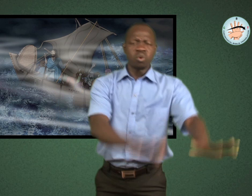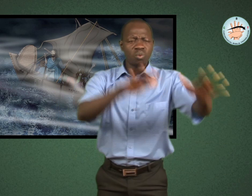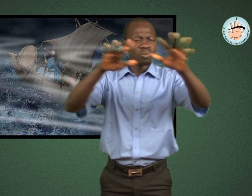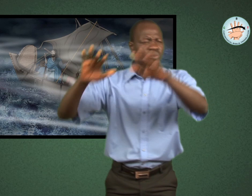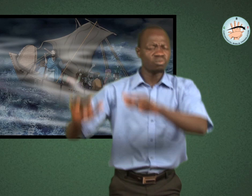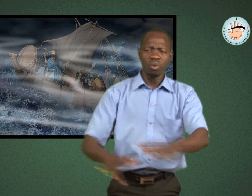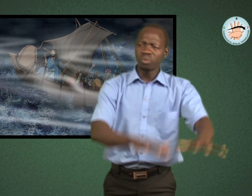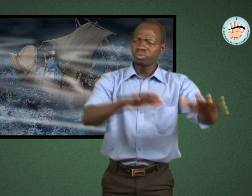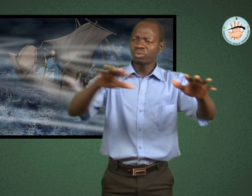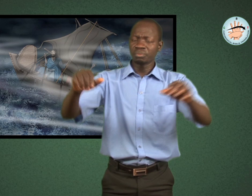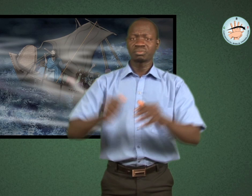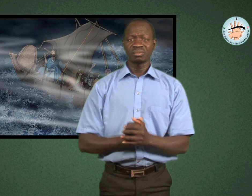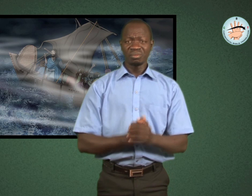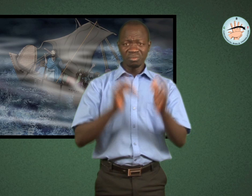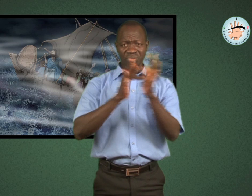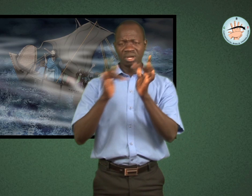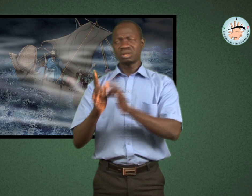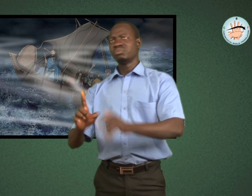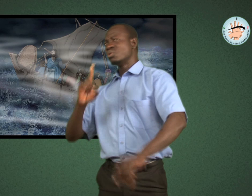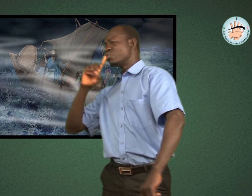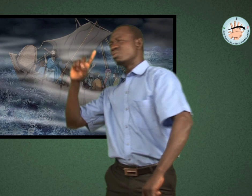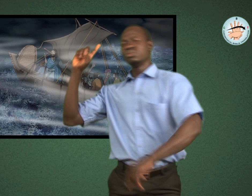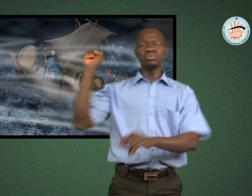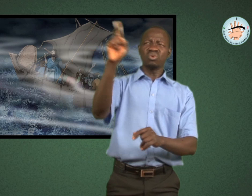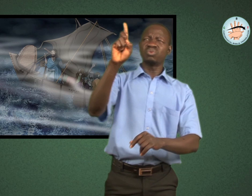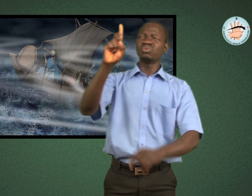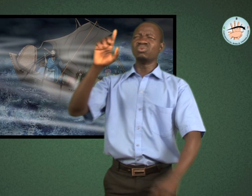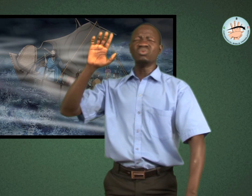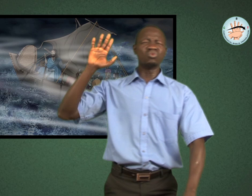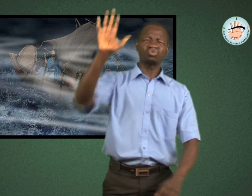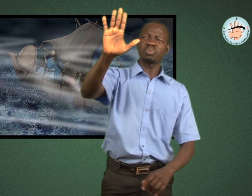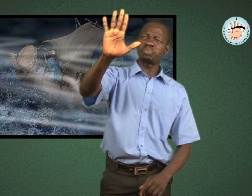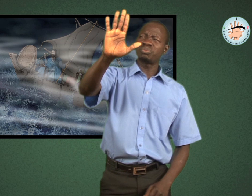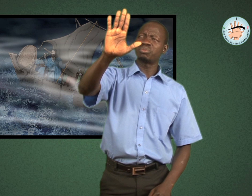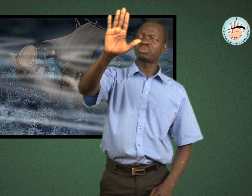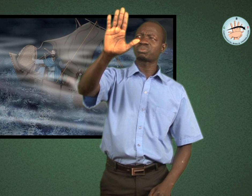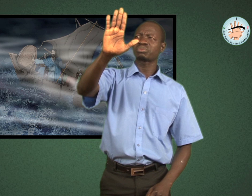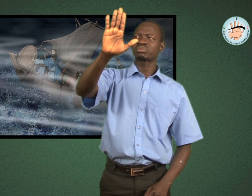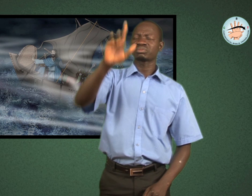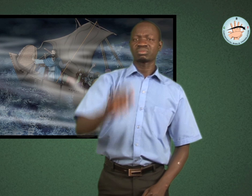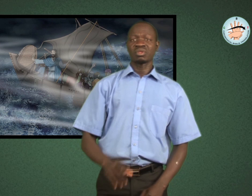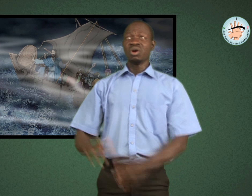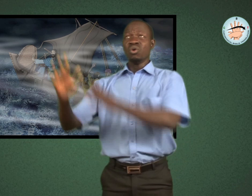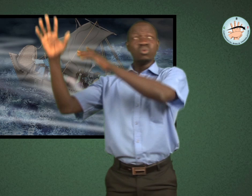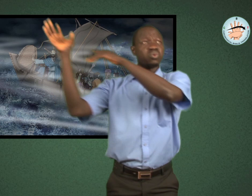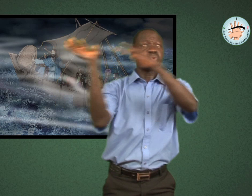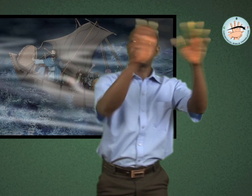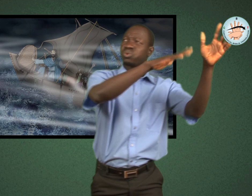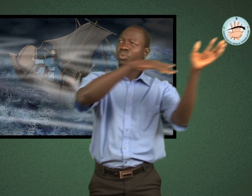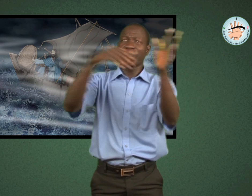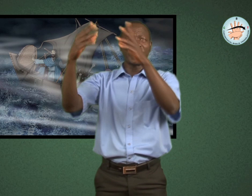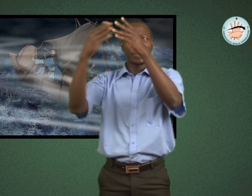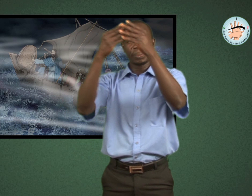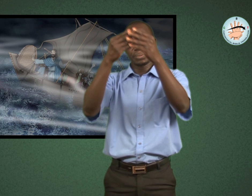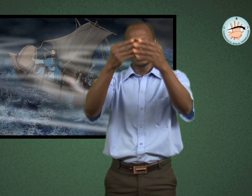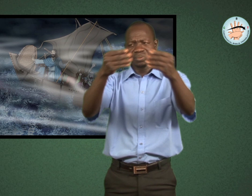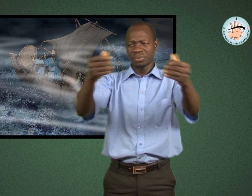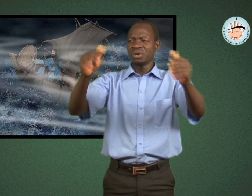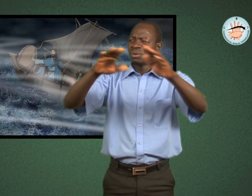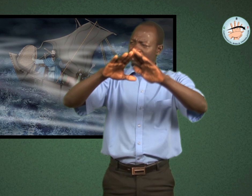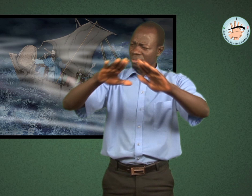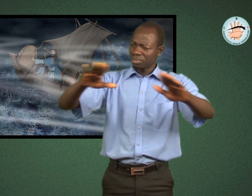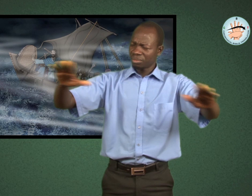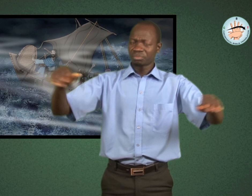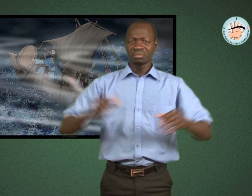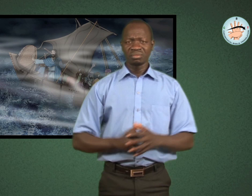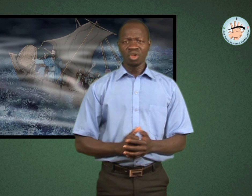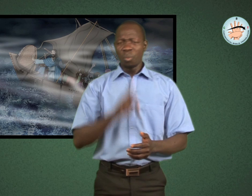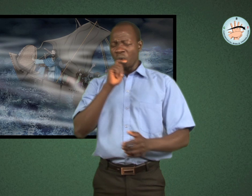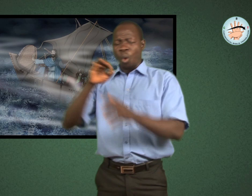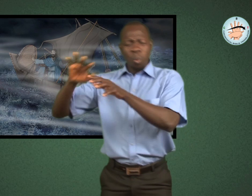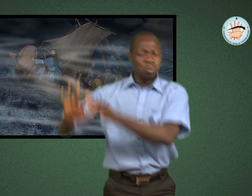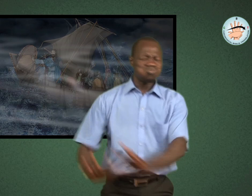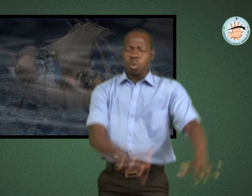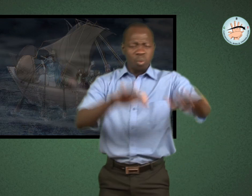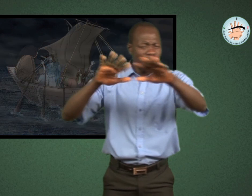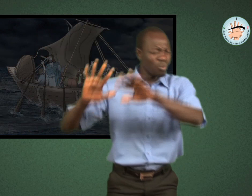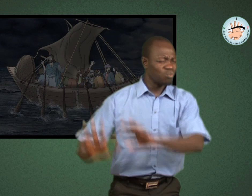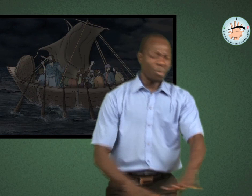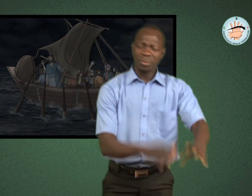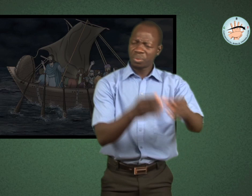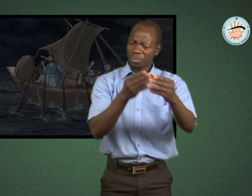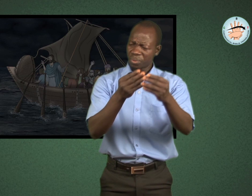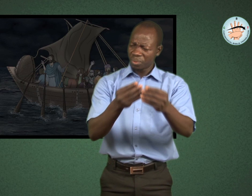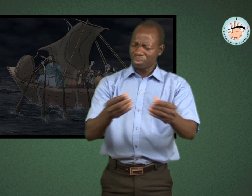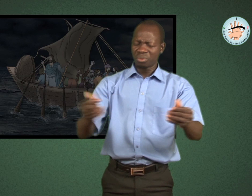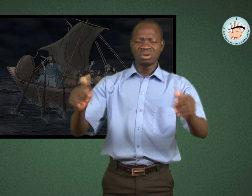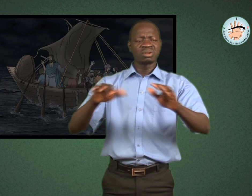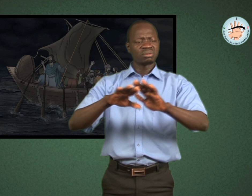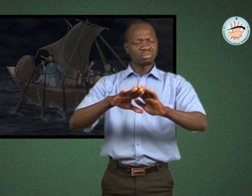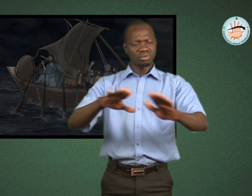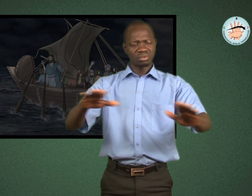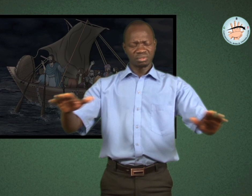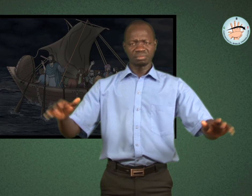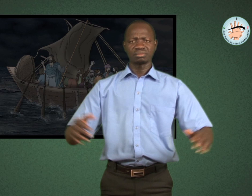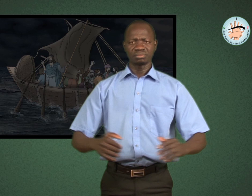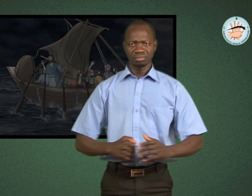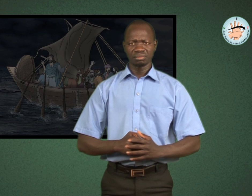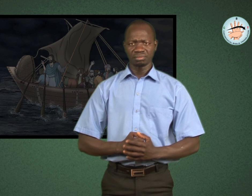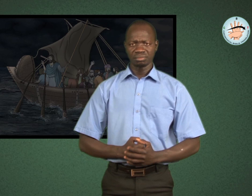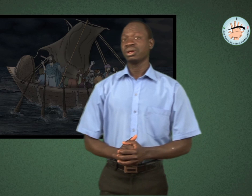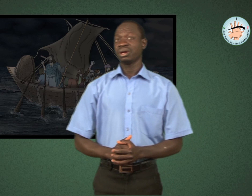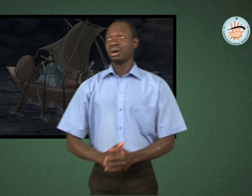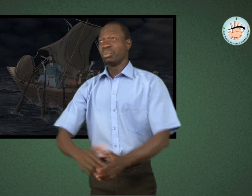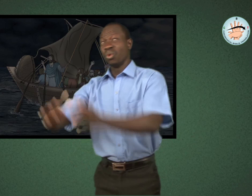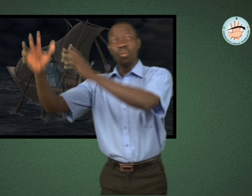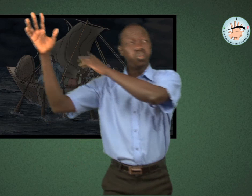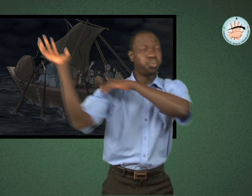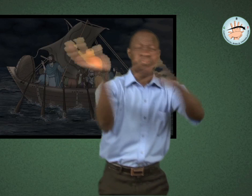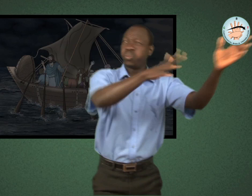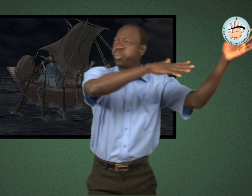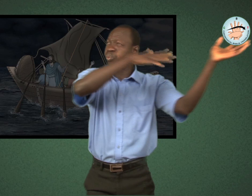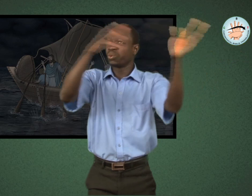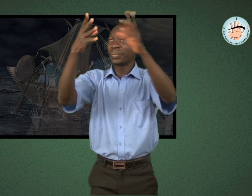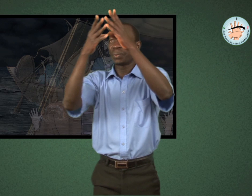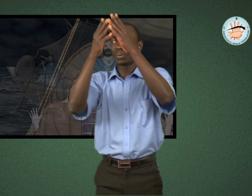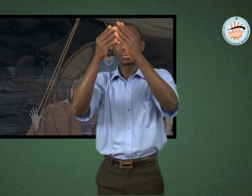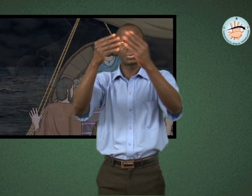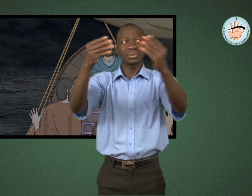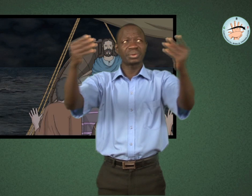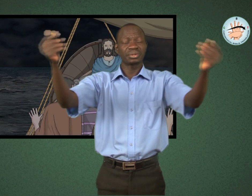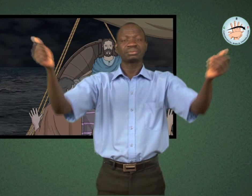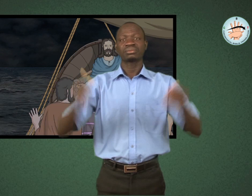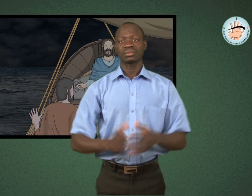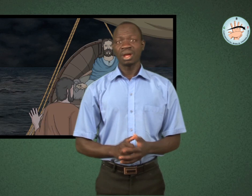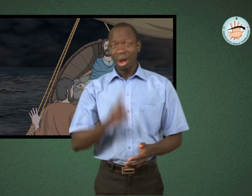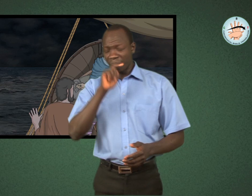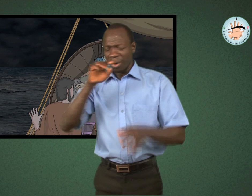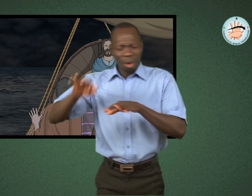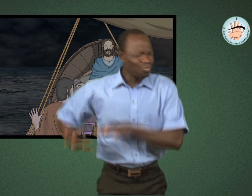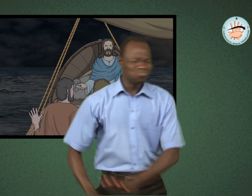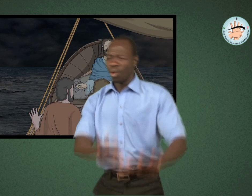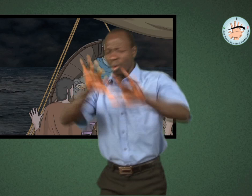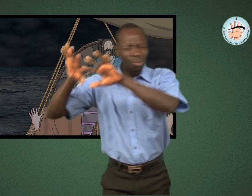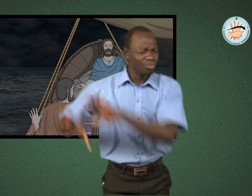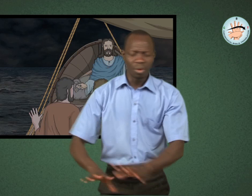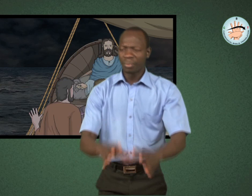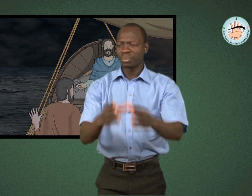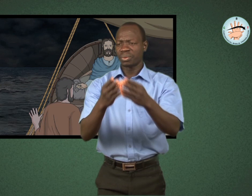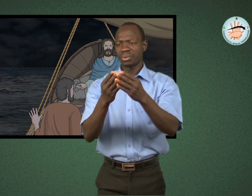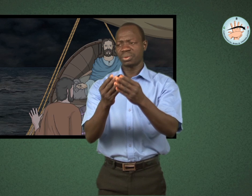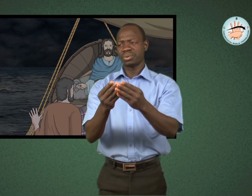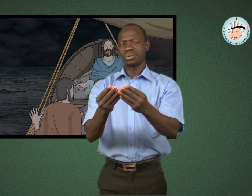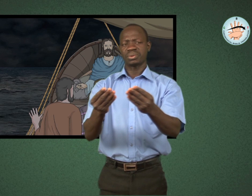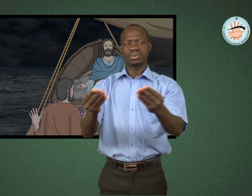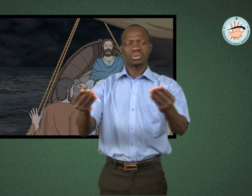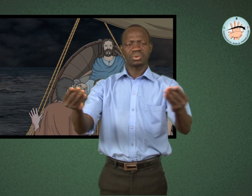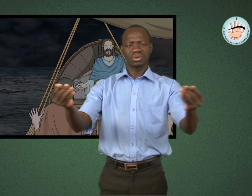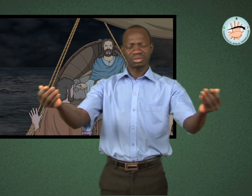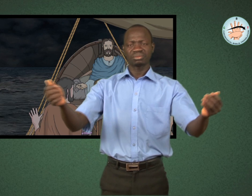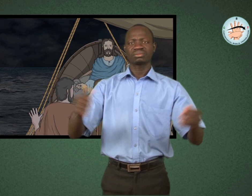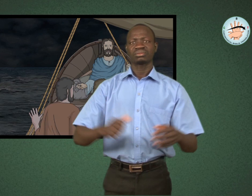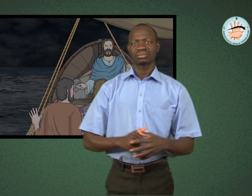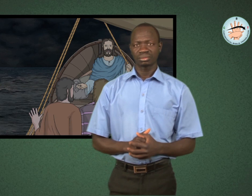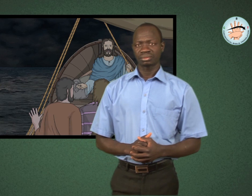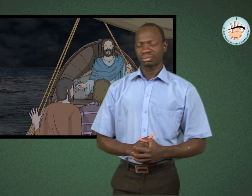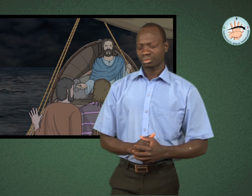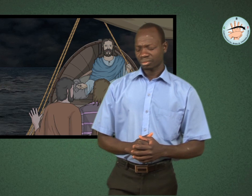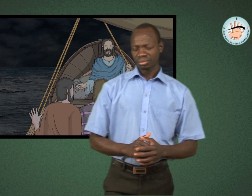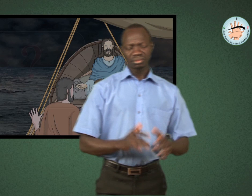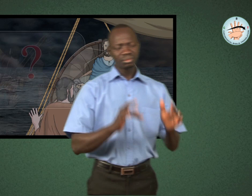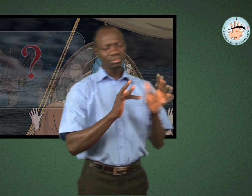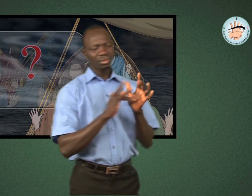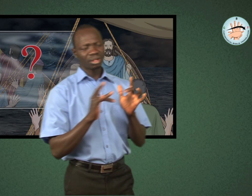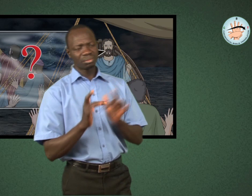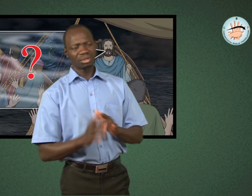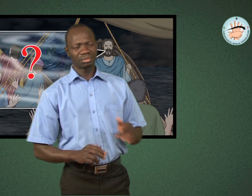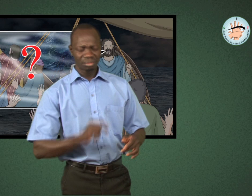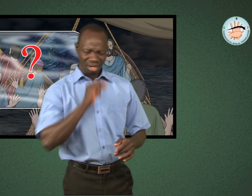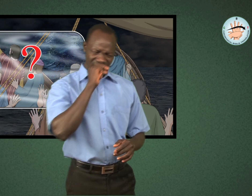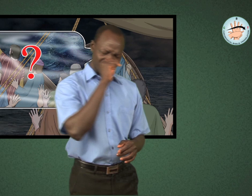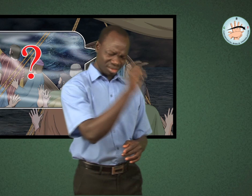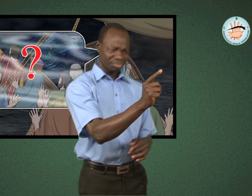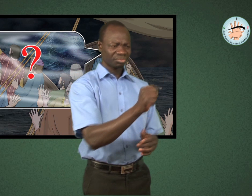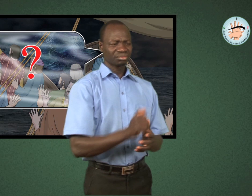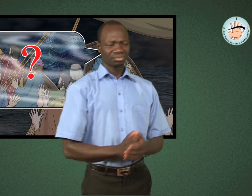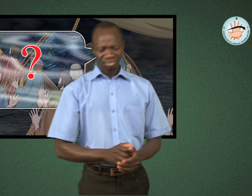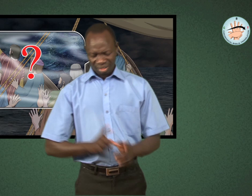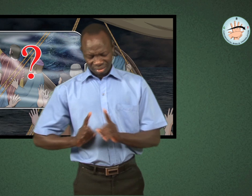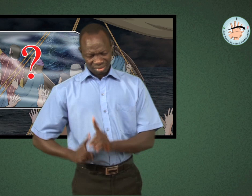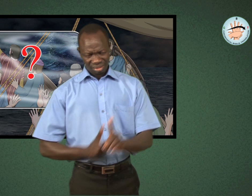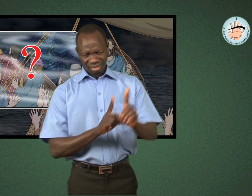But Jesus was in the stern, sleeping on the cushion.